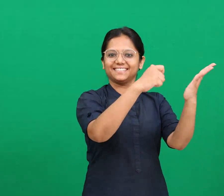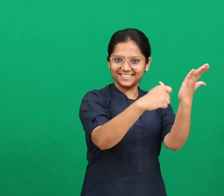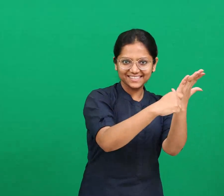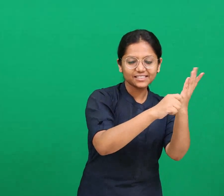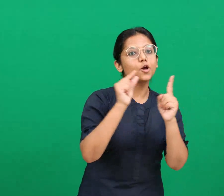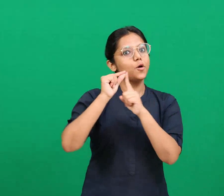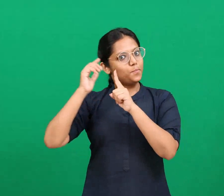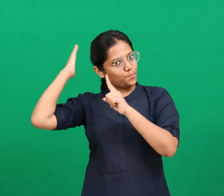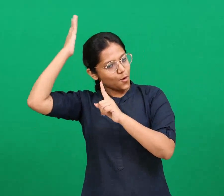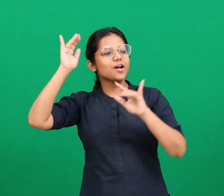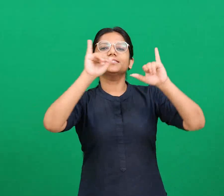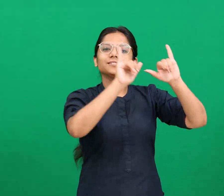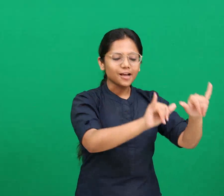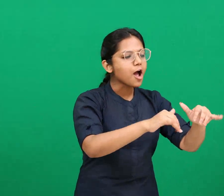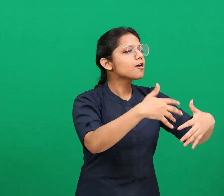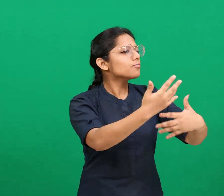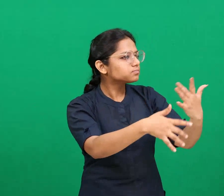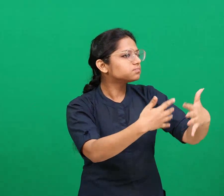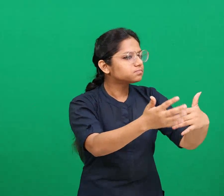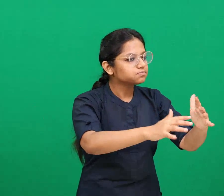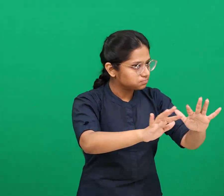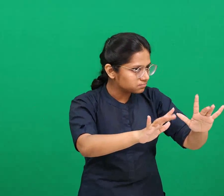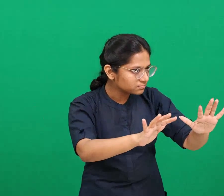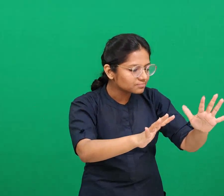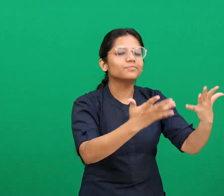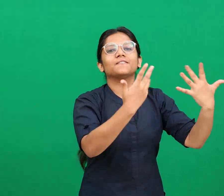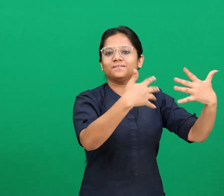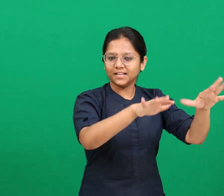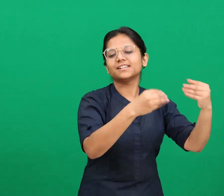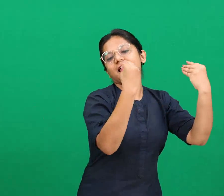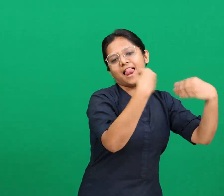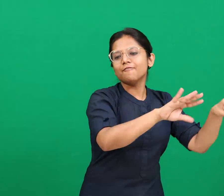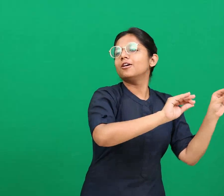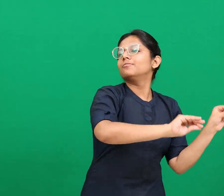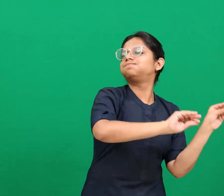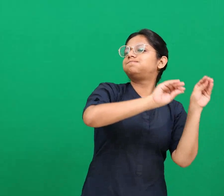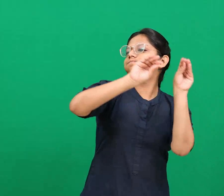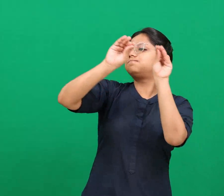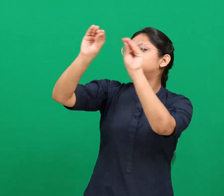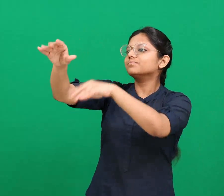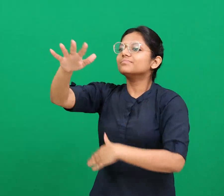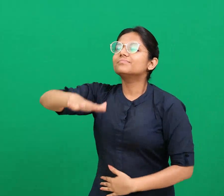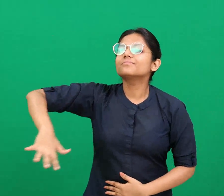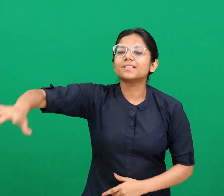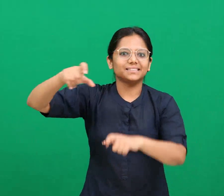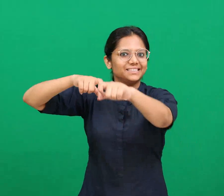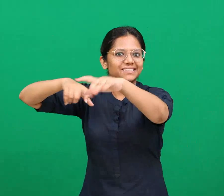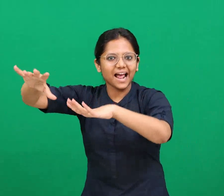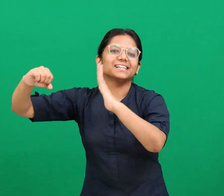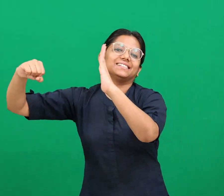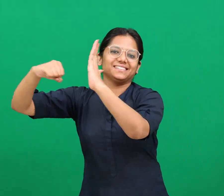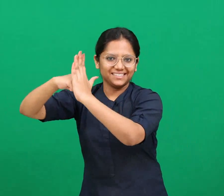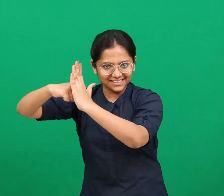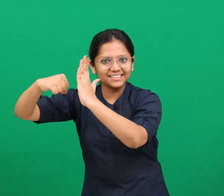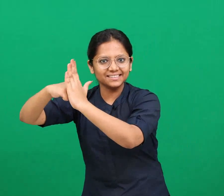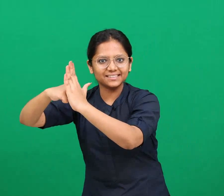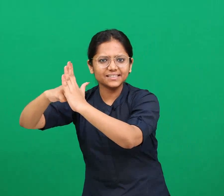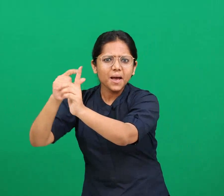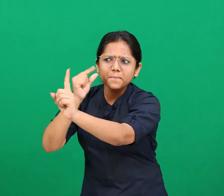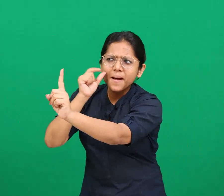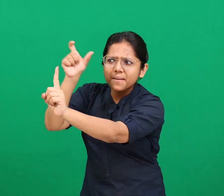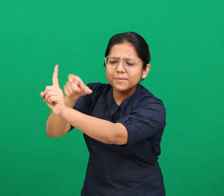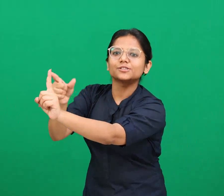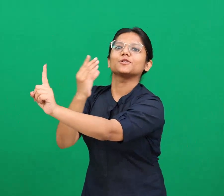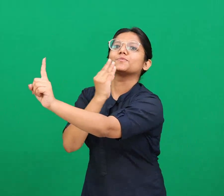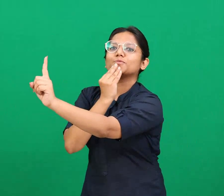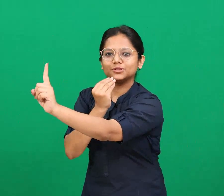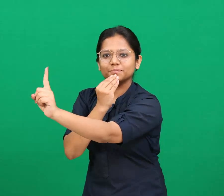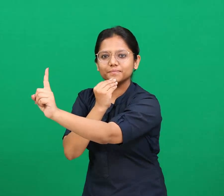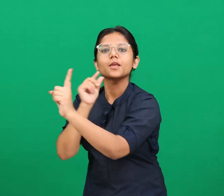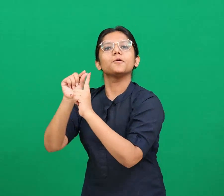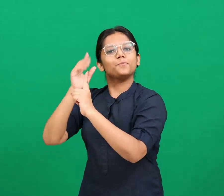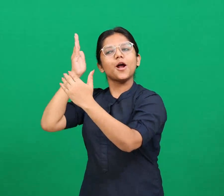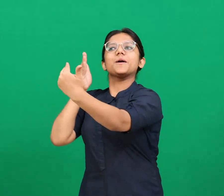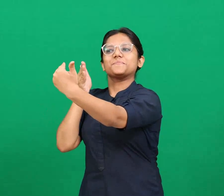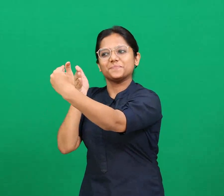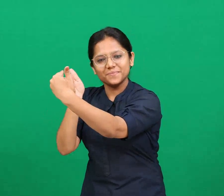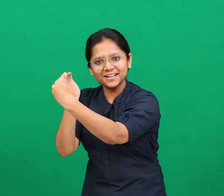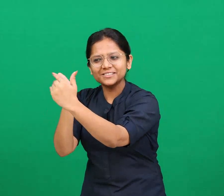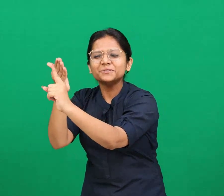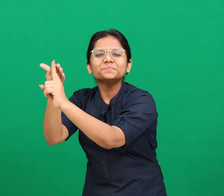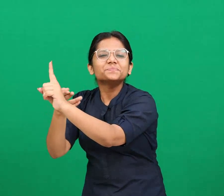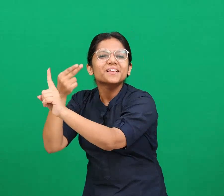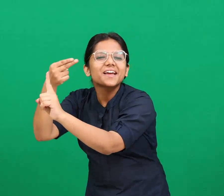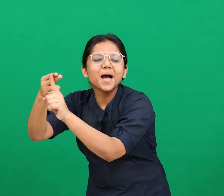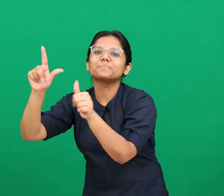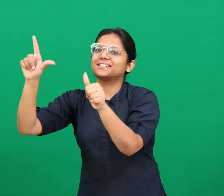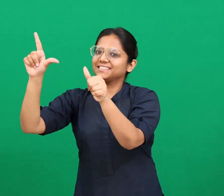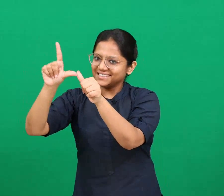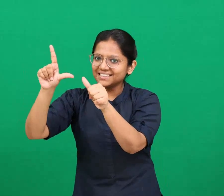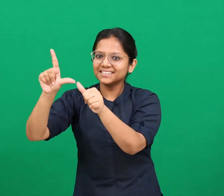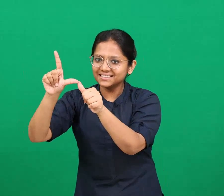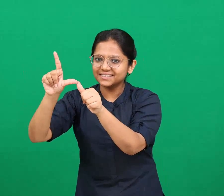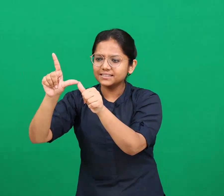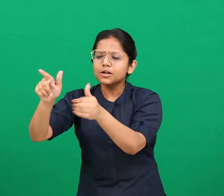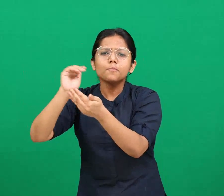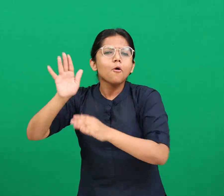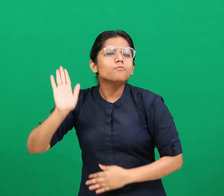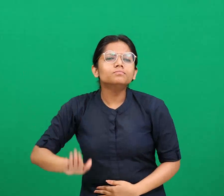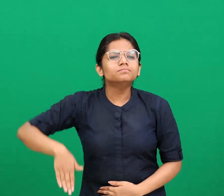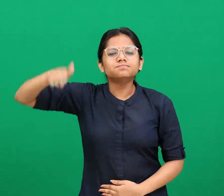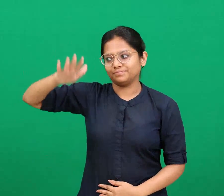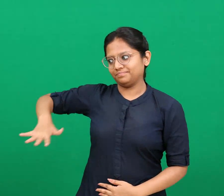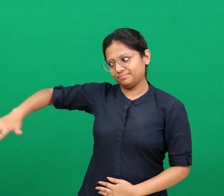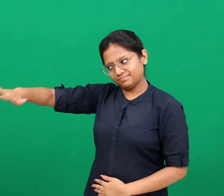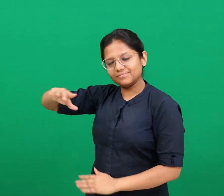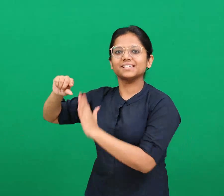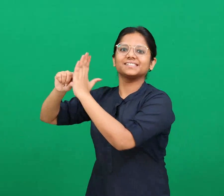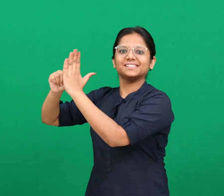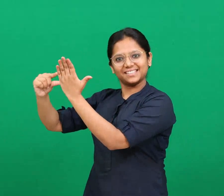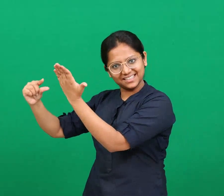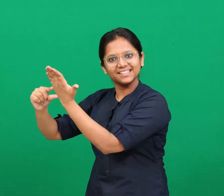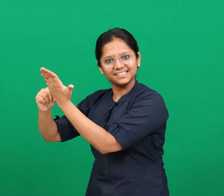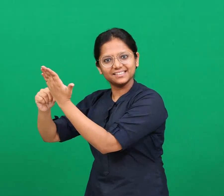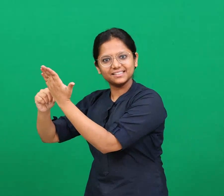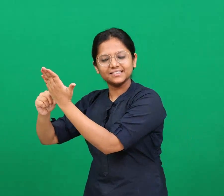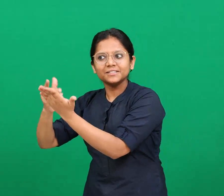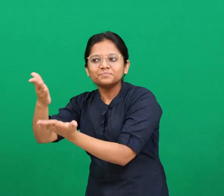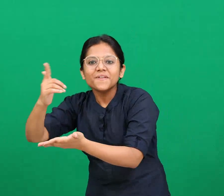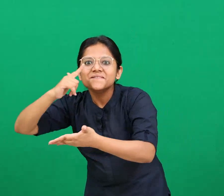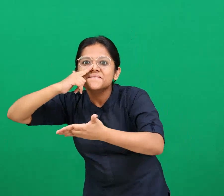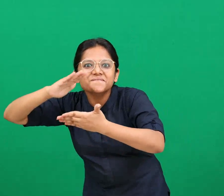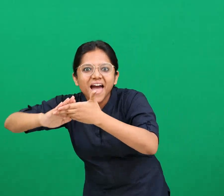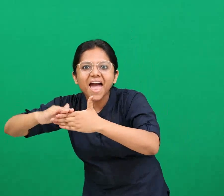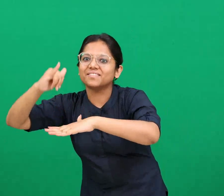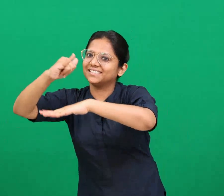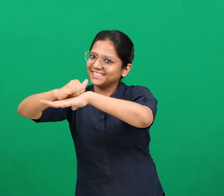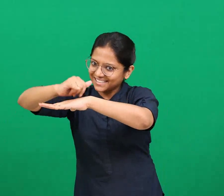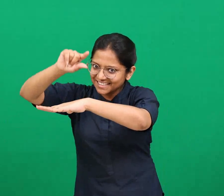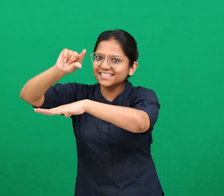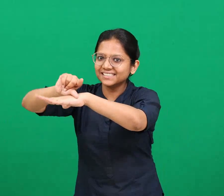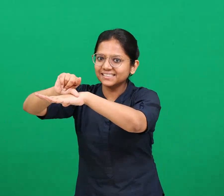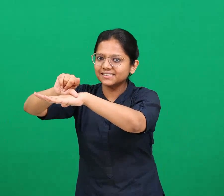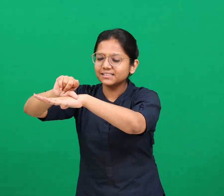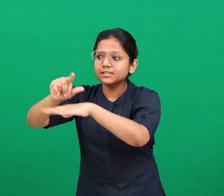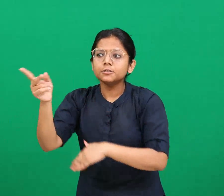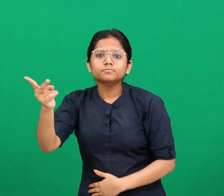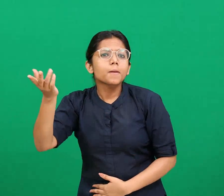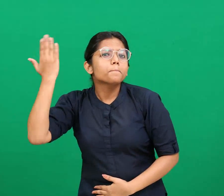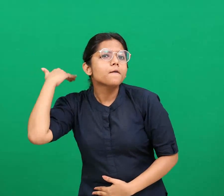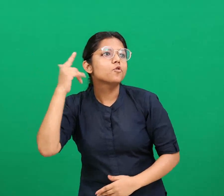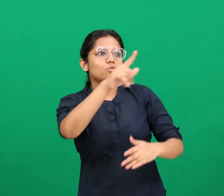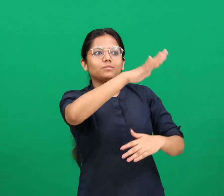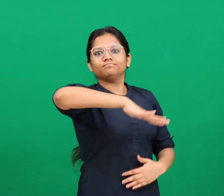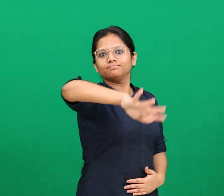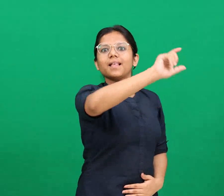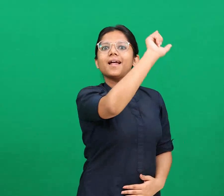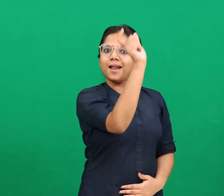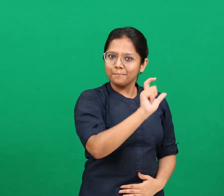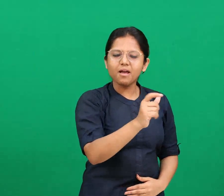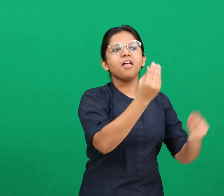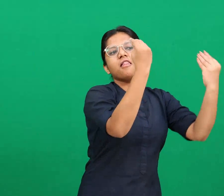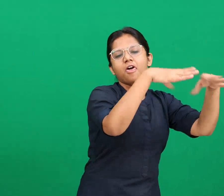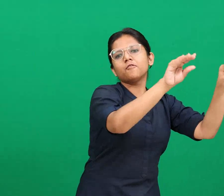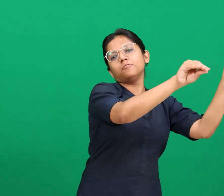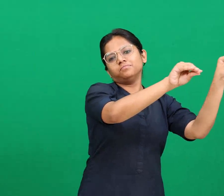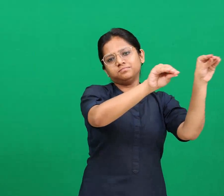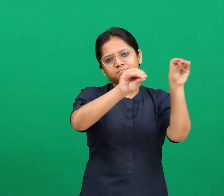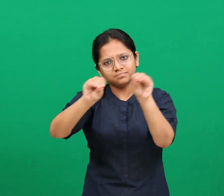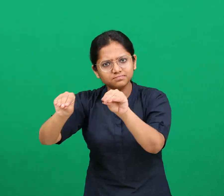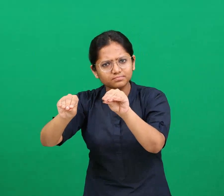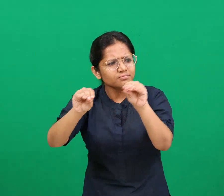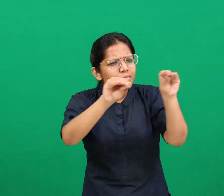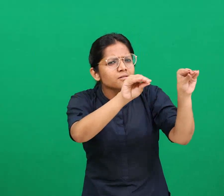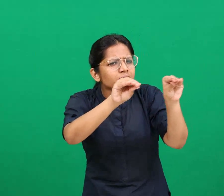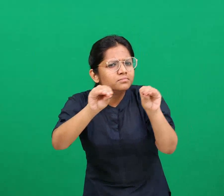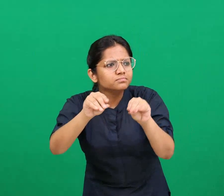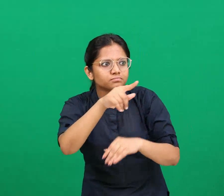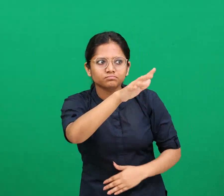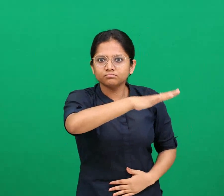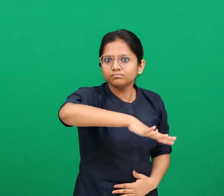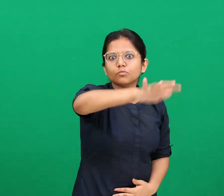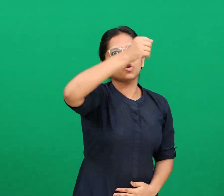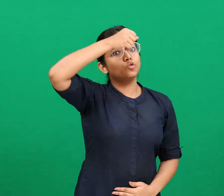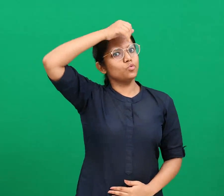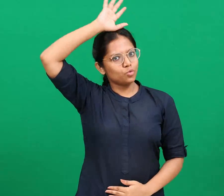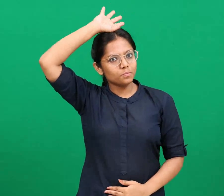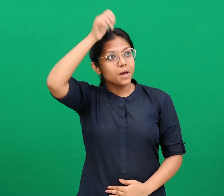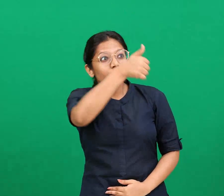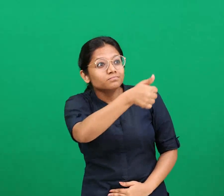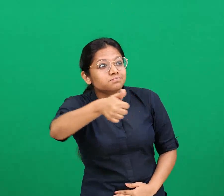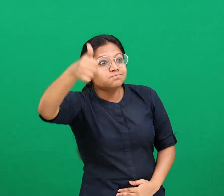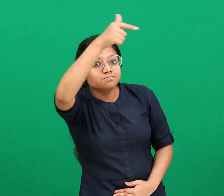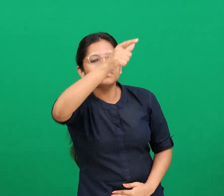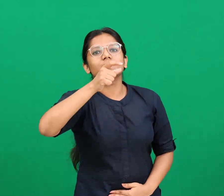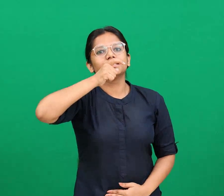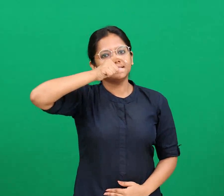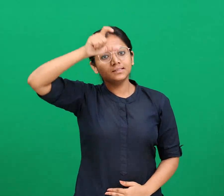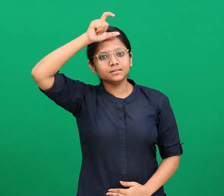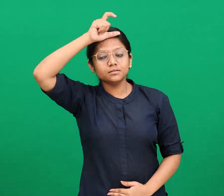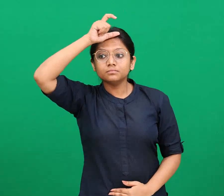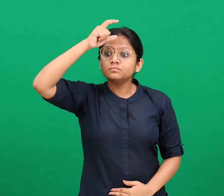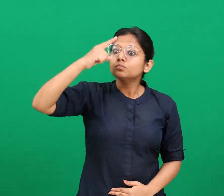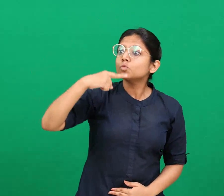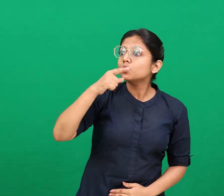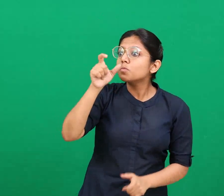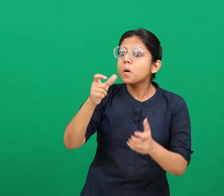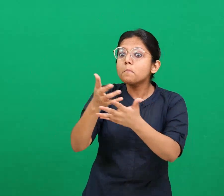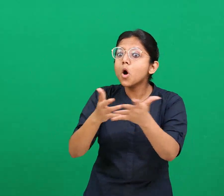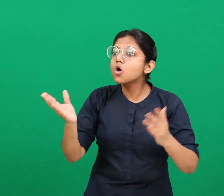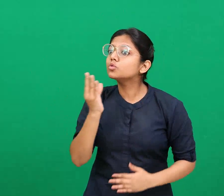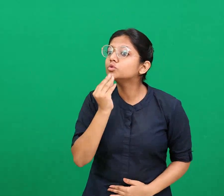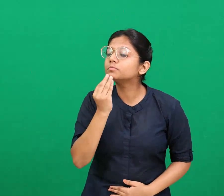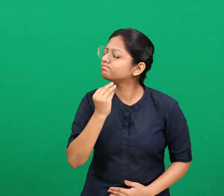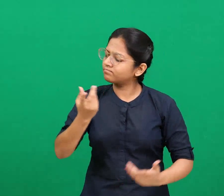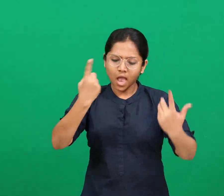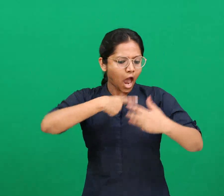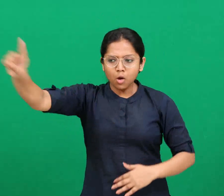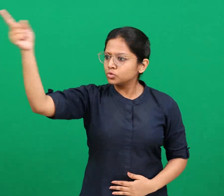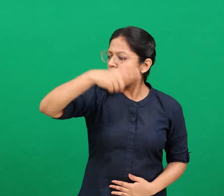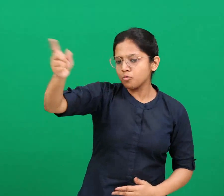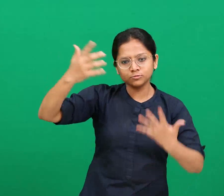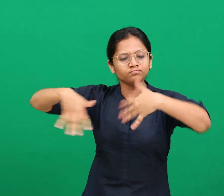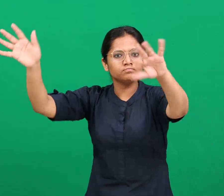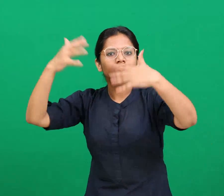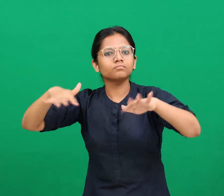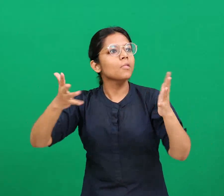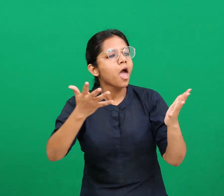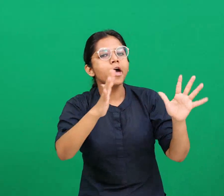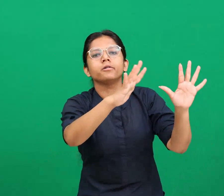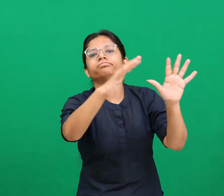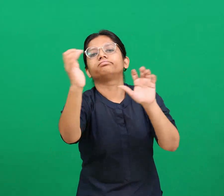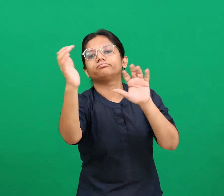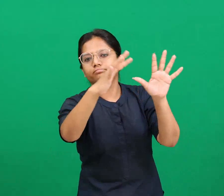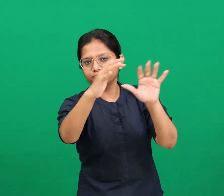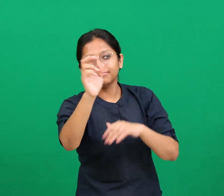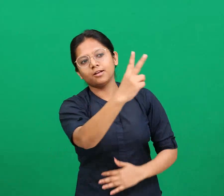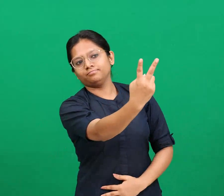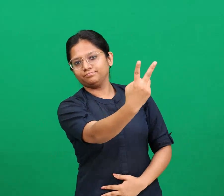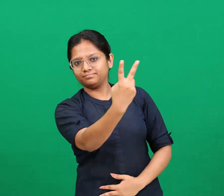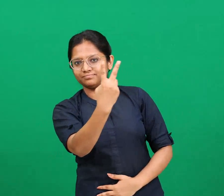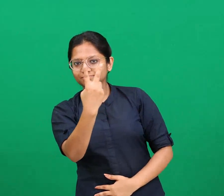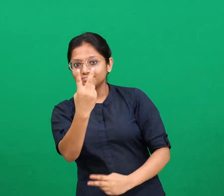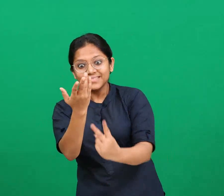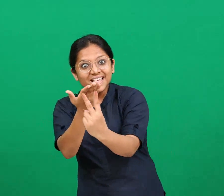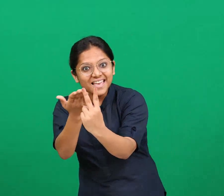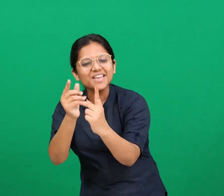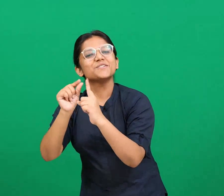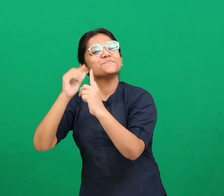There he found a Jew named Aquila, a native of Pontus, who had recently come from Italy with his wife Priscilla because Claudius had ordered all the Jews to leave Rome.